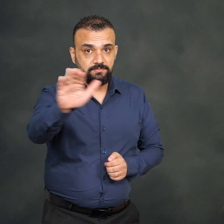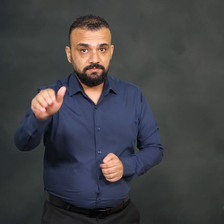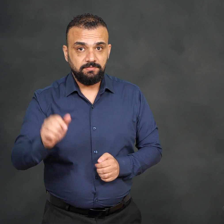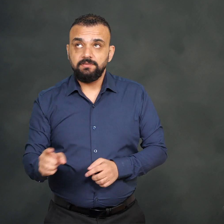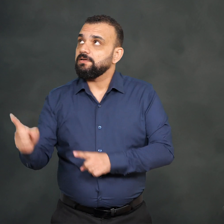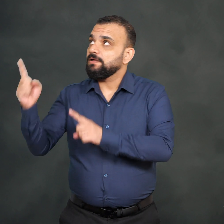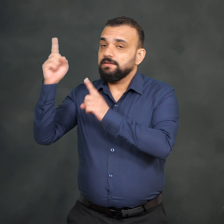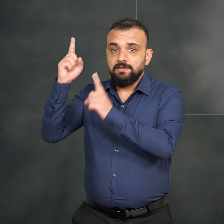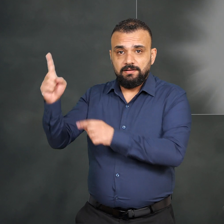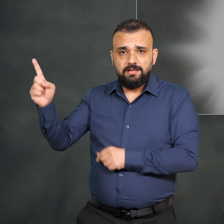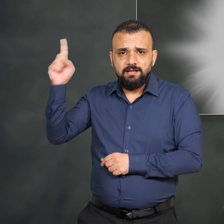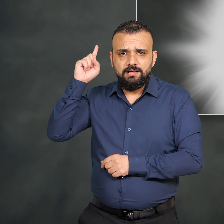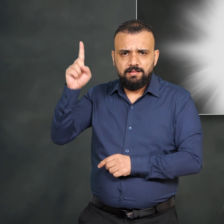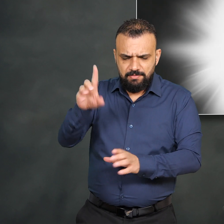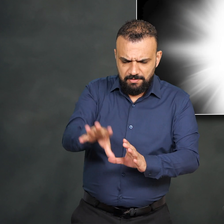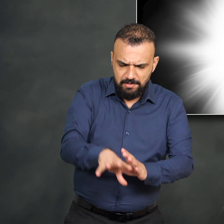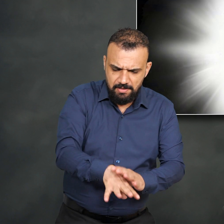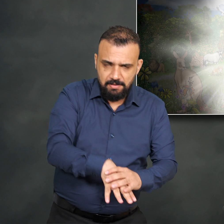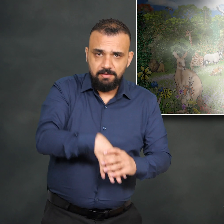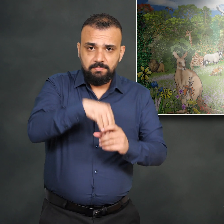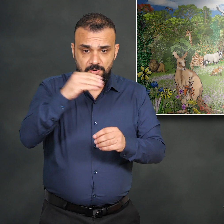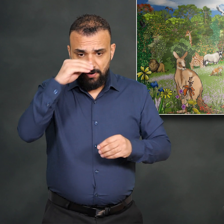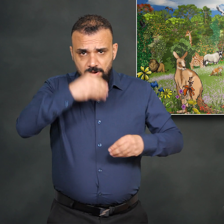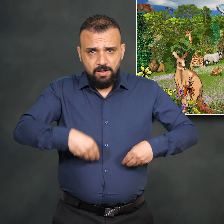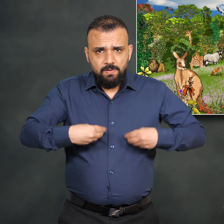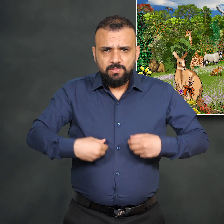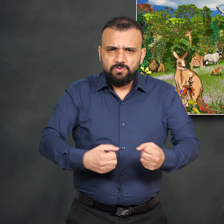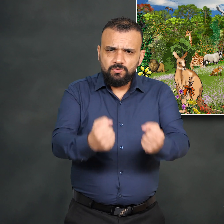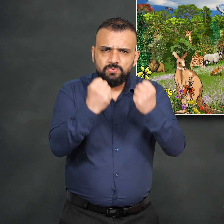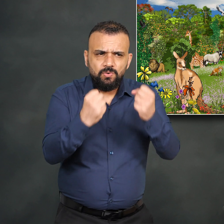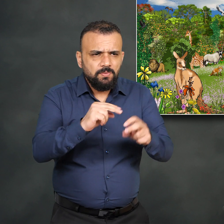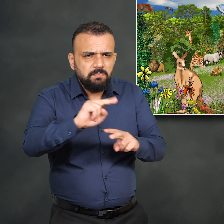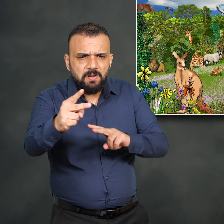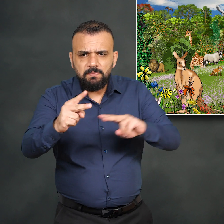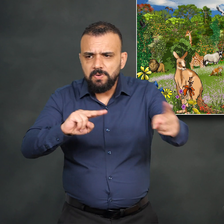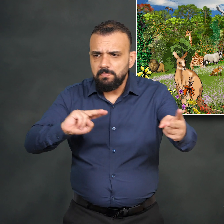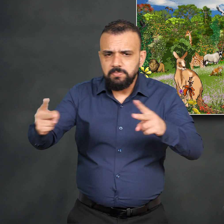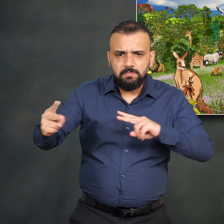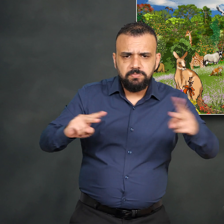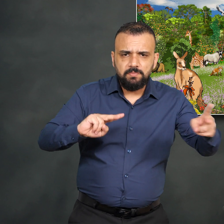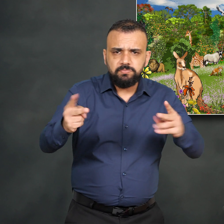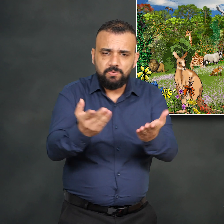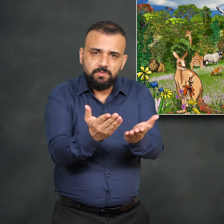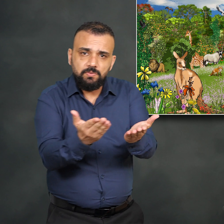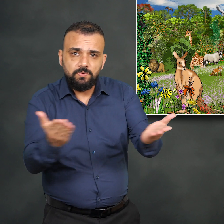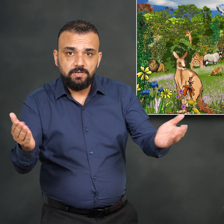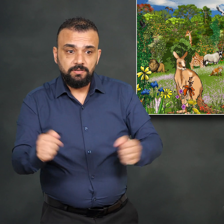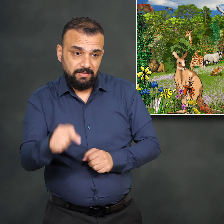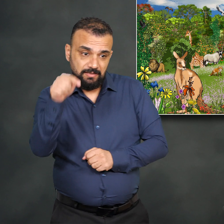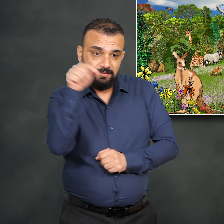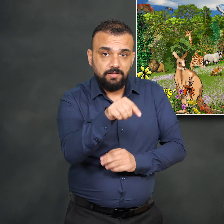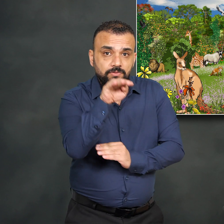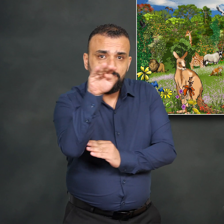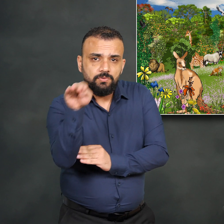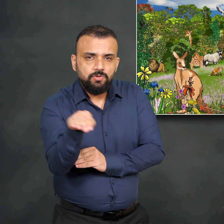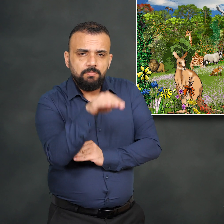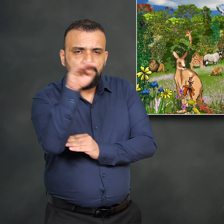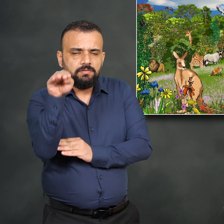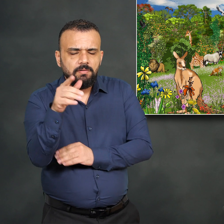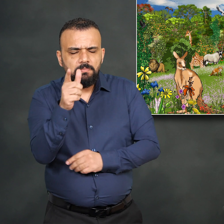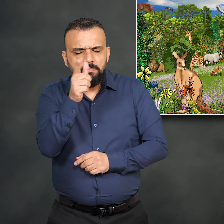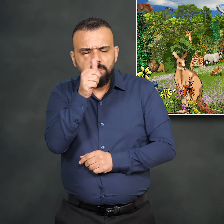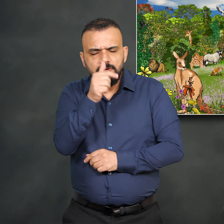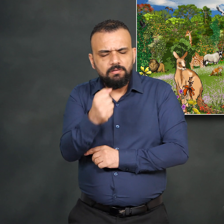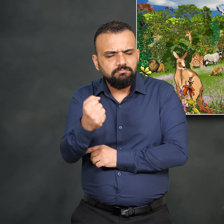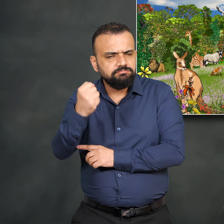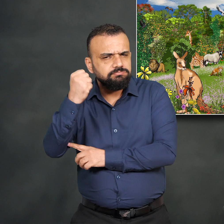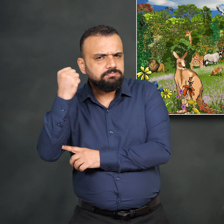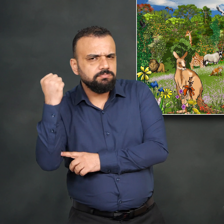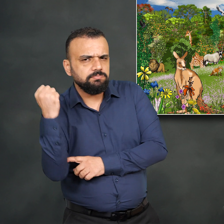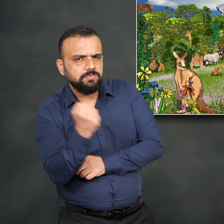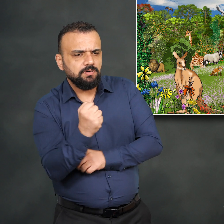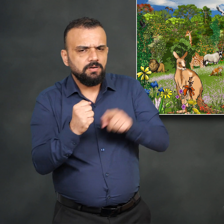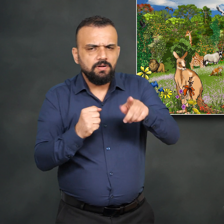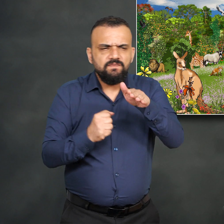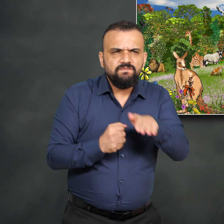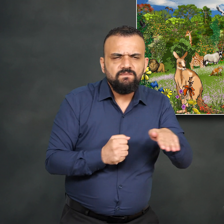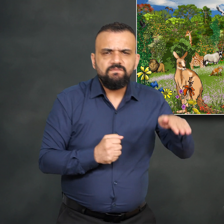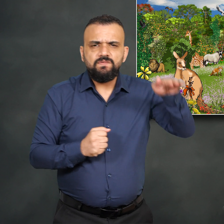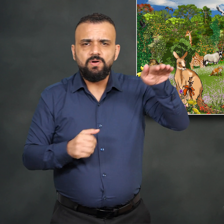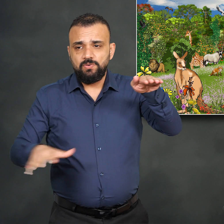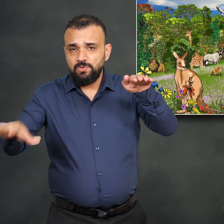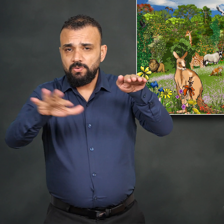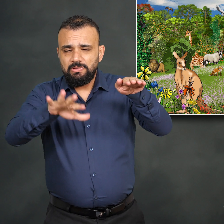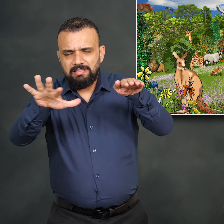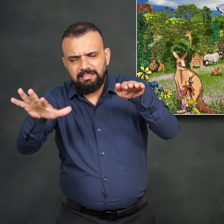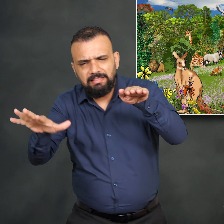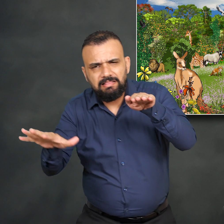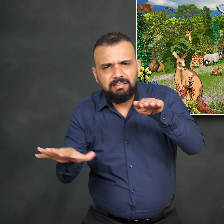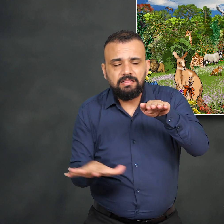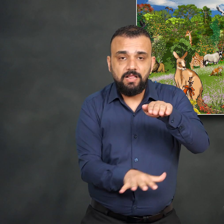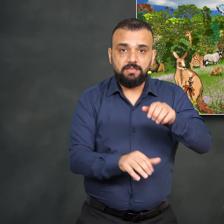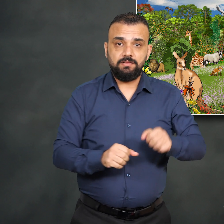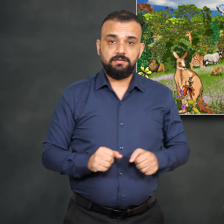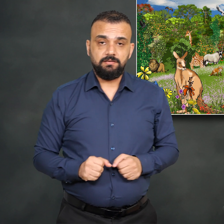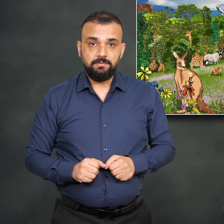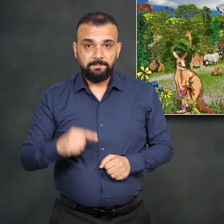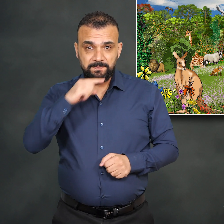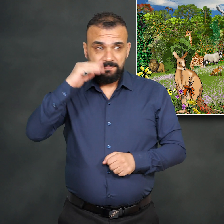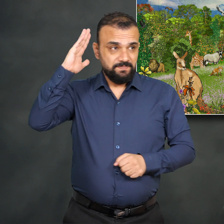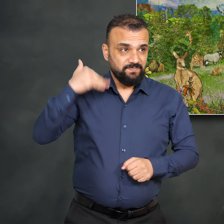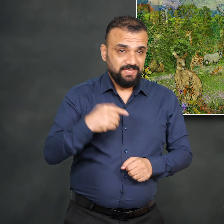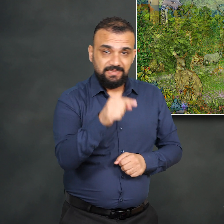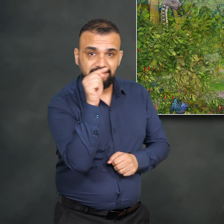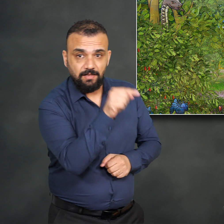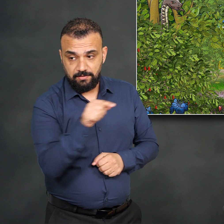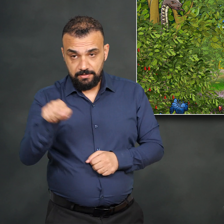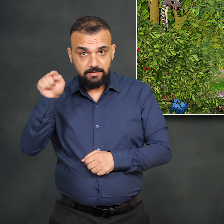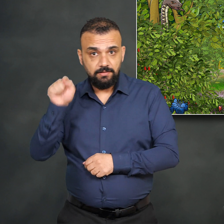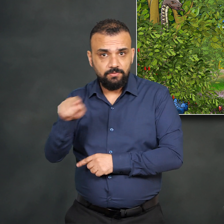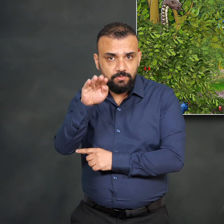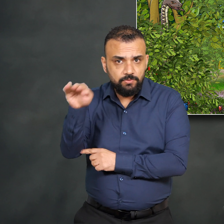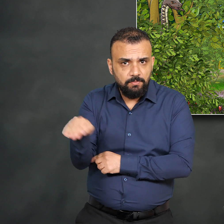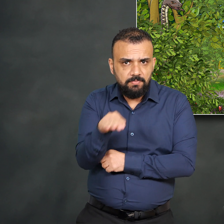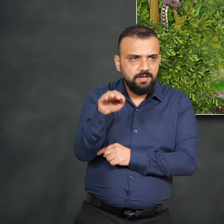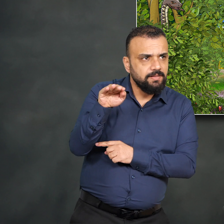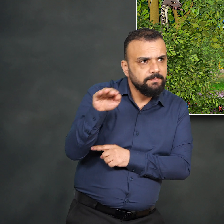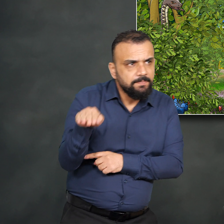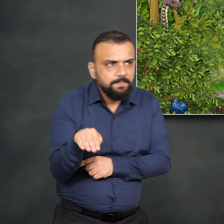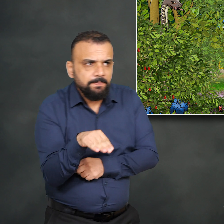Now the serpent was more crafty than any beast of the field that the LORD God had made.